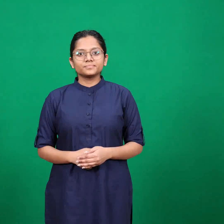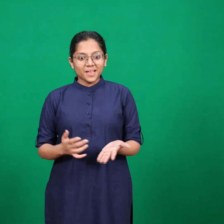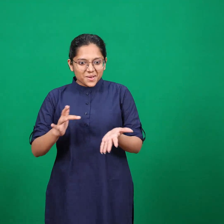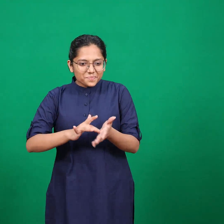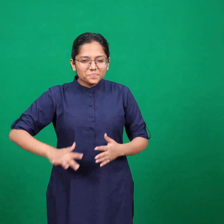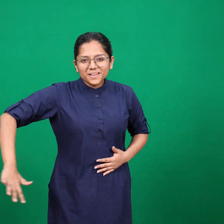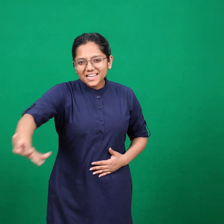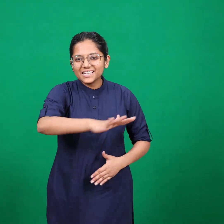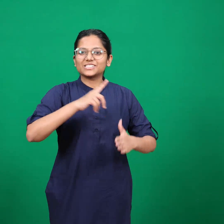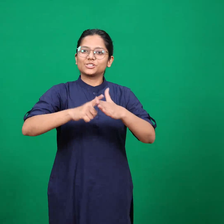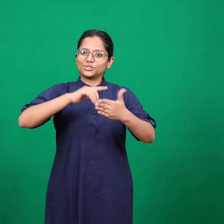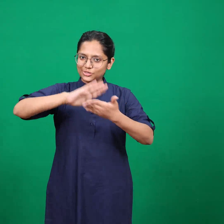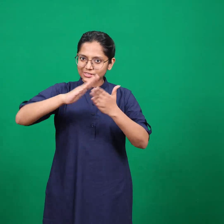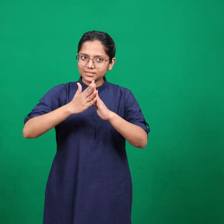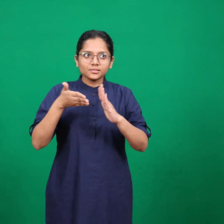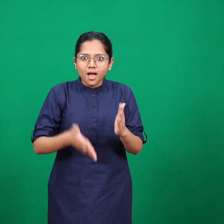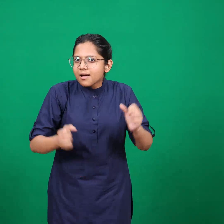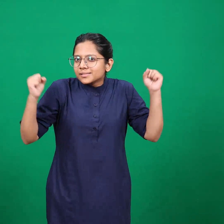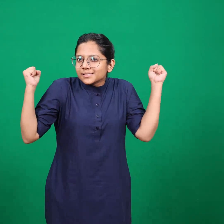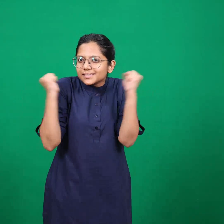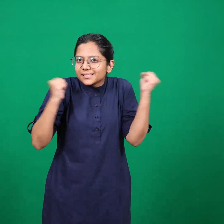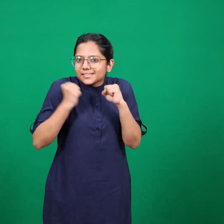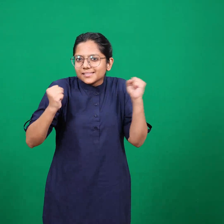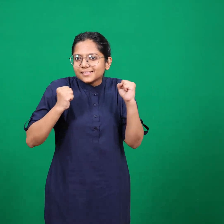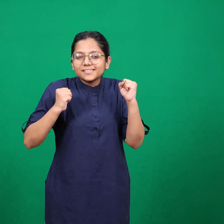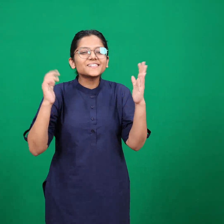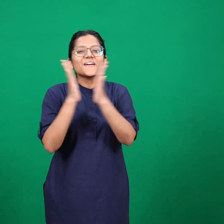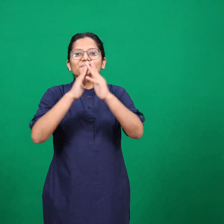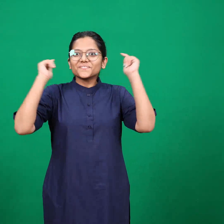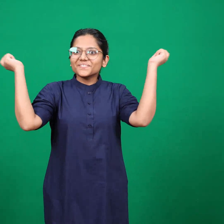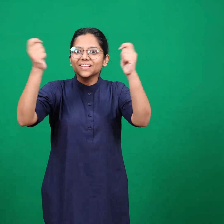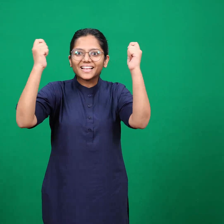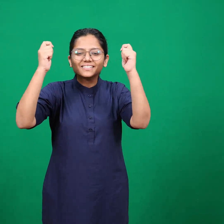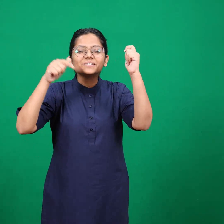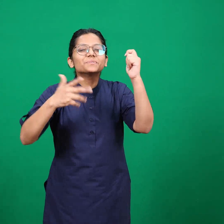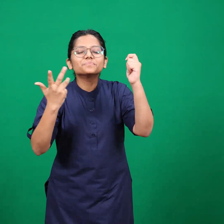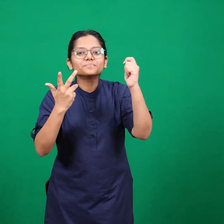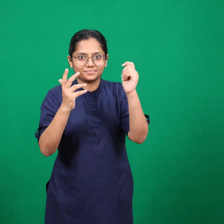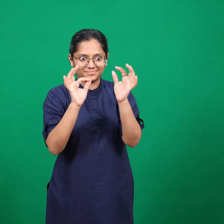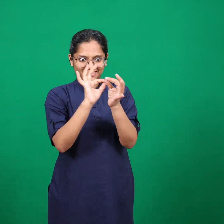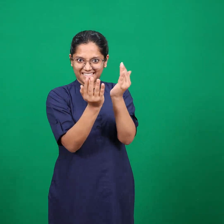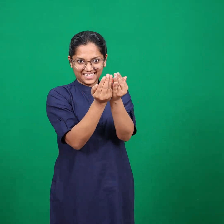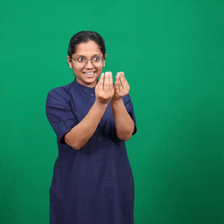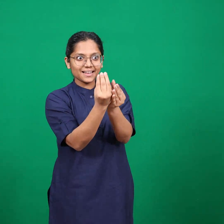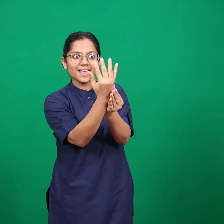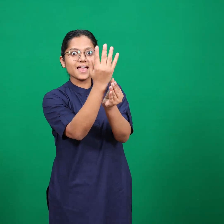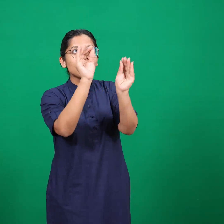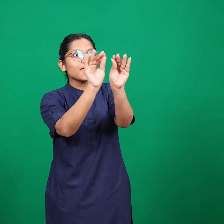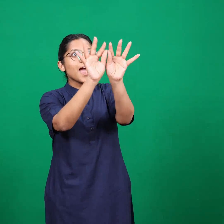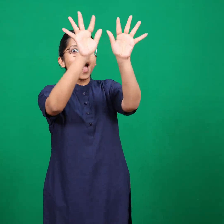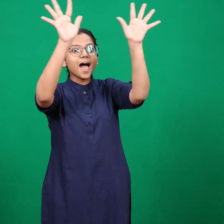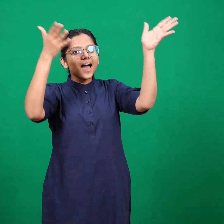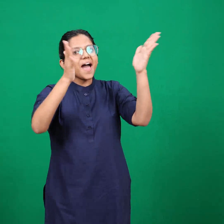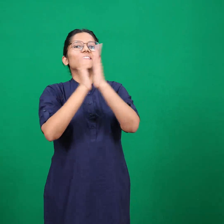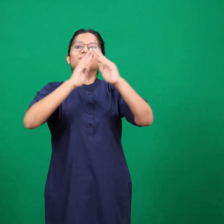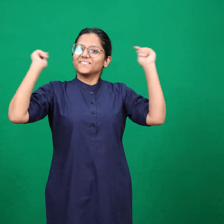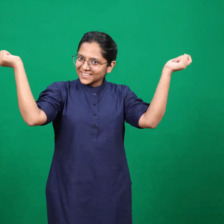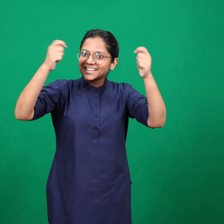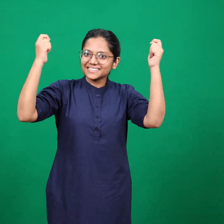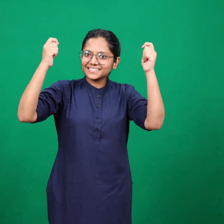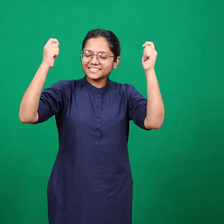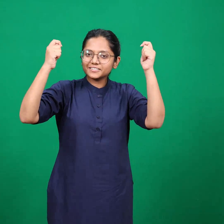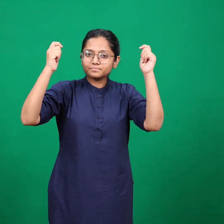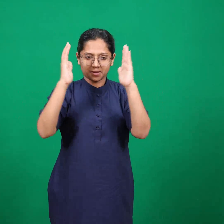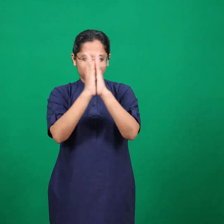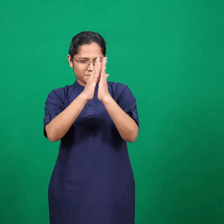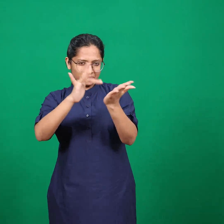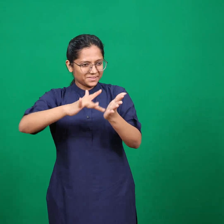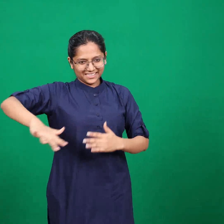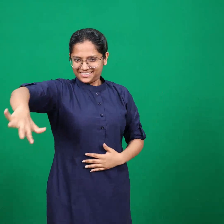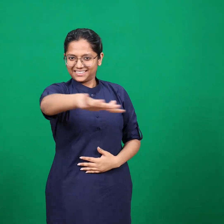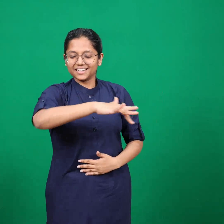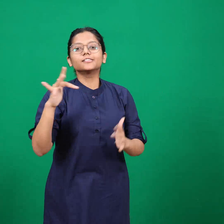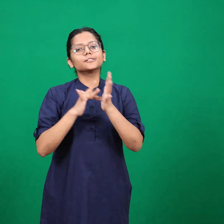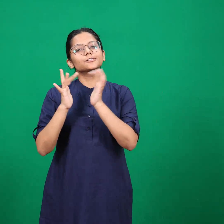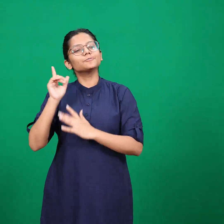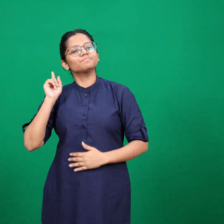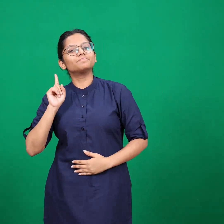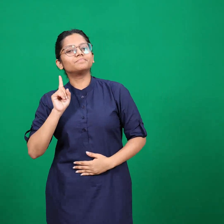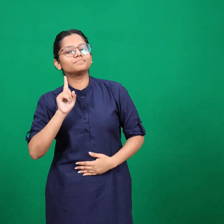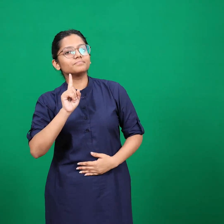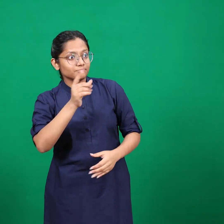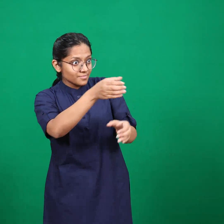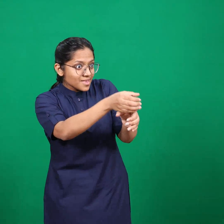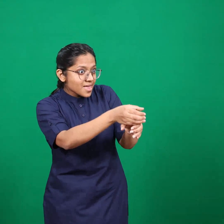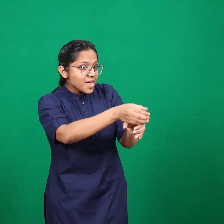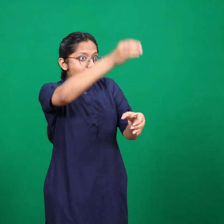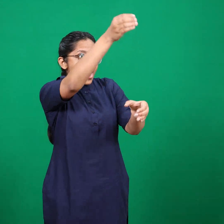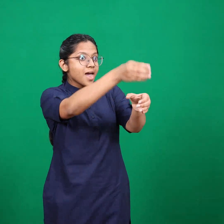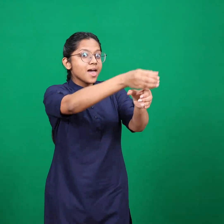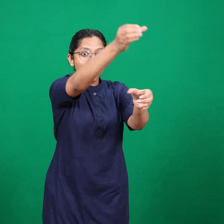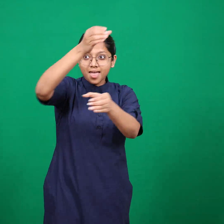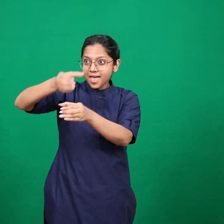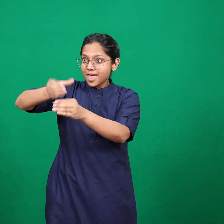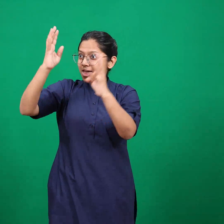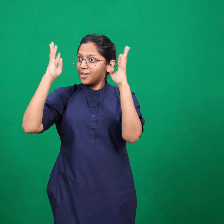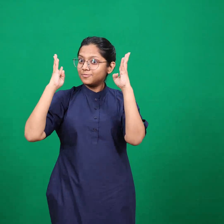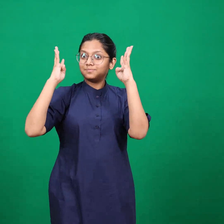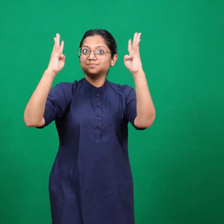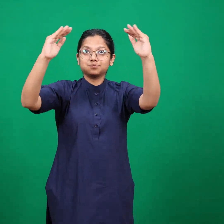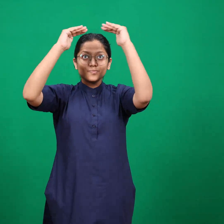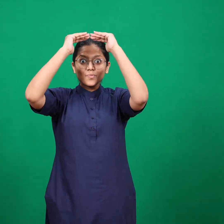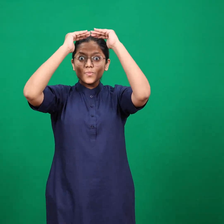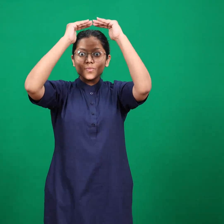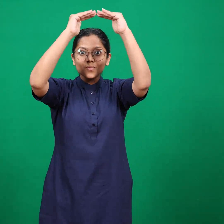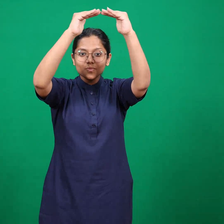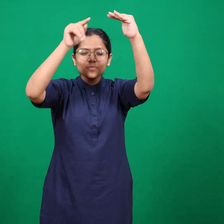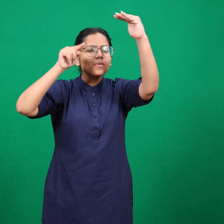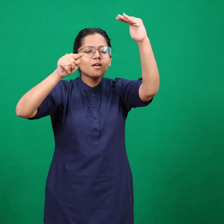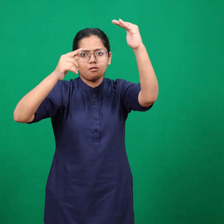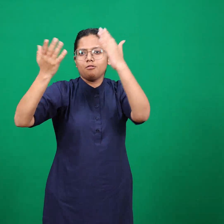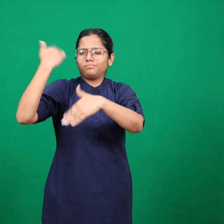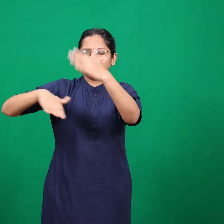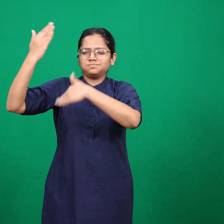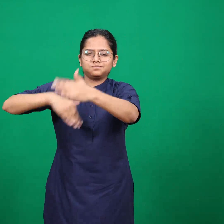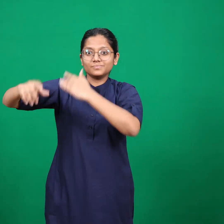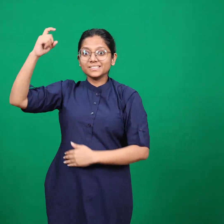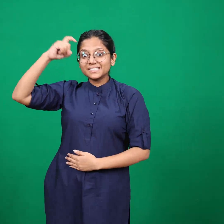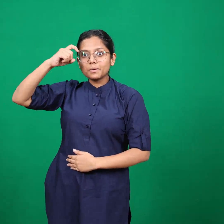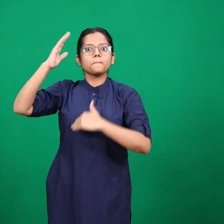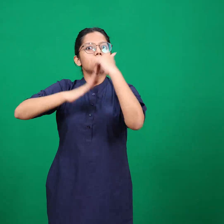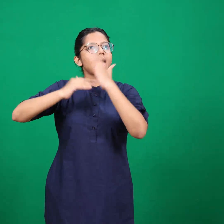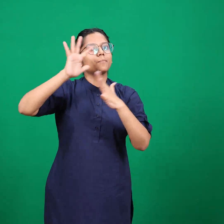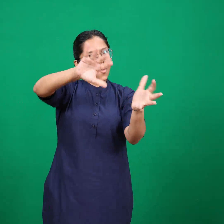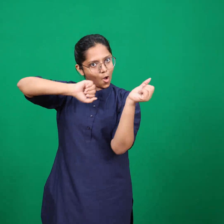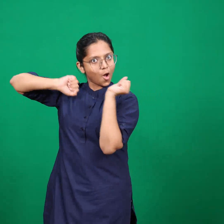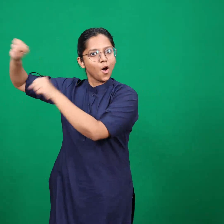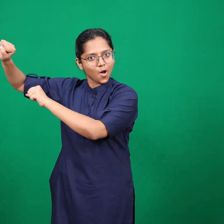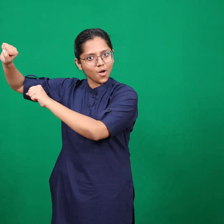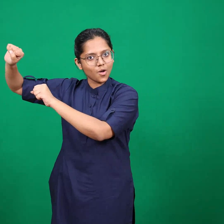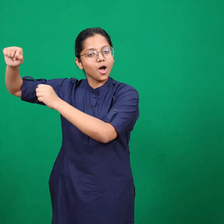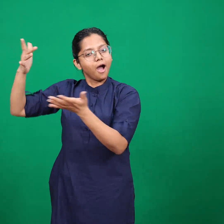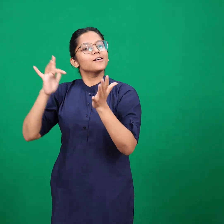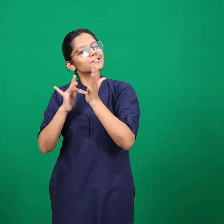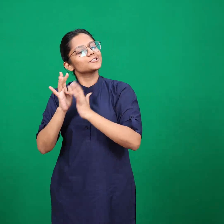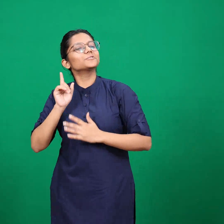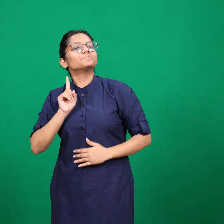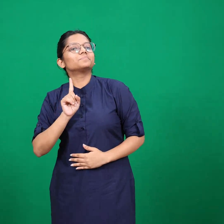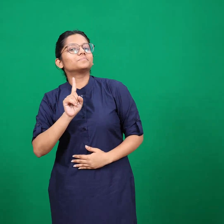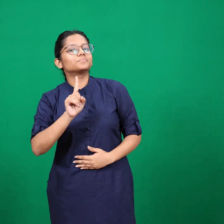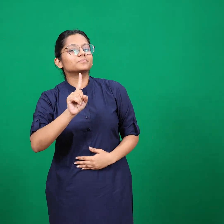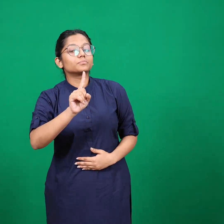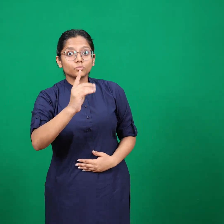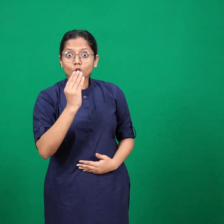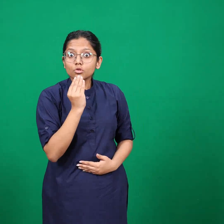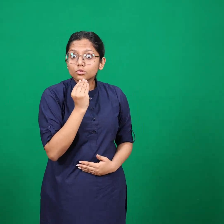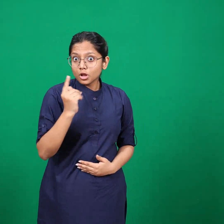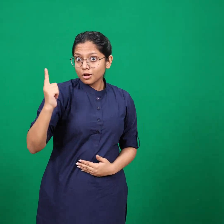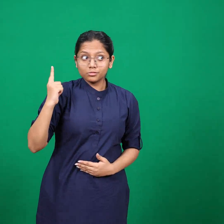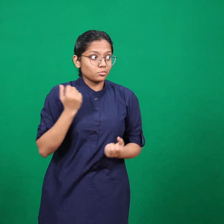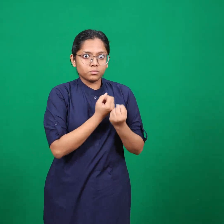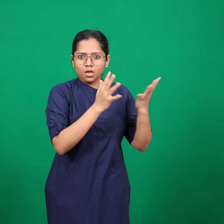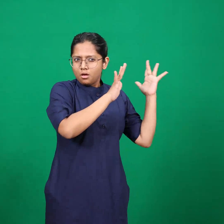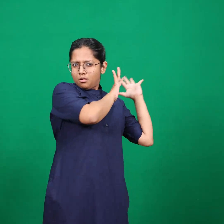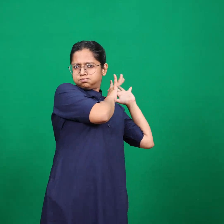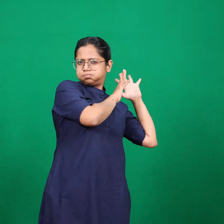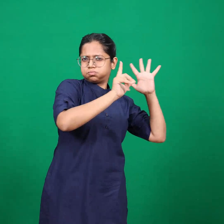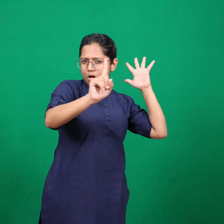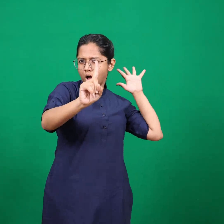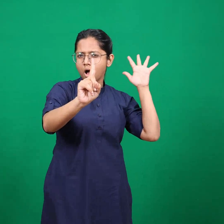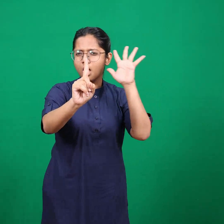At that time the Feast of Dedication took place in Jerusalem. It was winter, and Jesus was walking in the temple courts in Solomon's Colonnade.